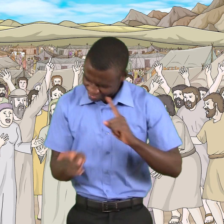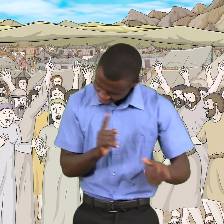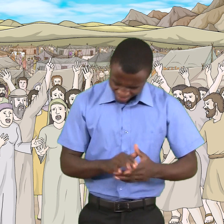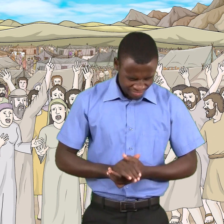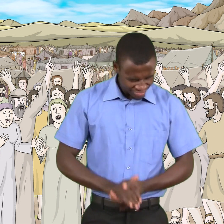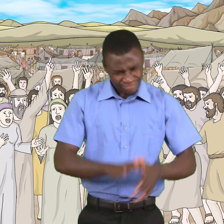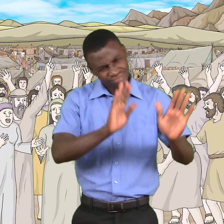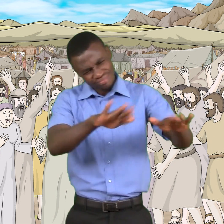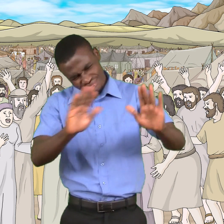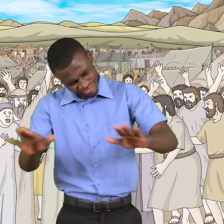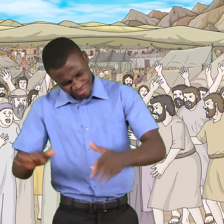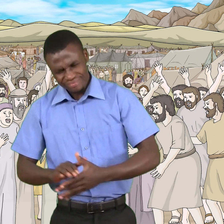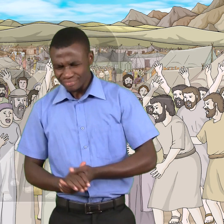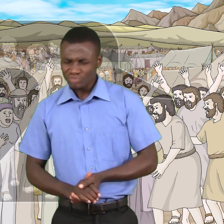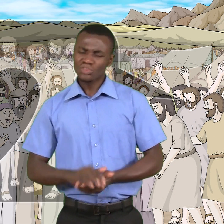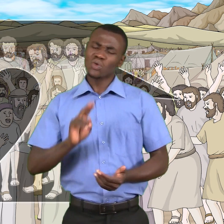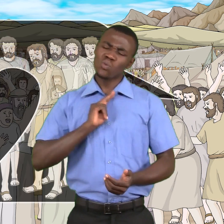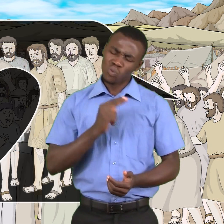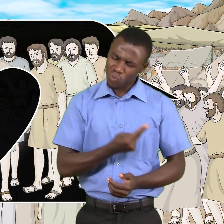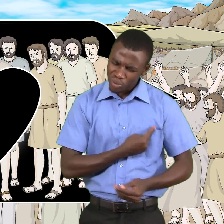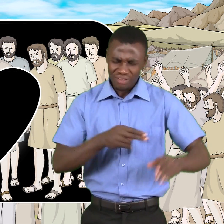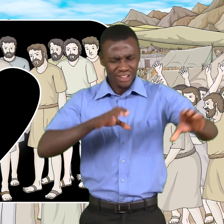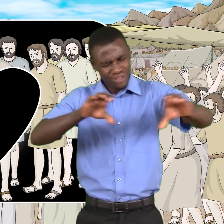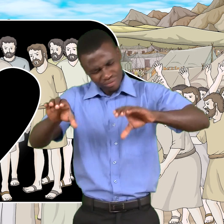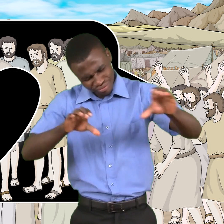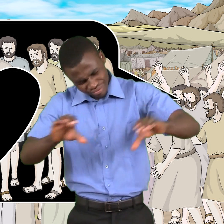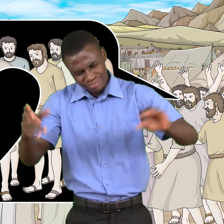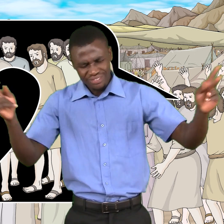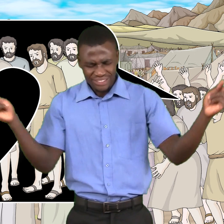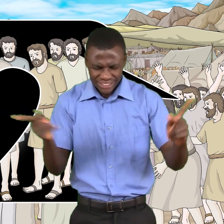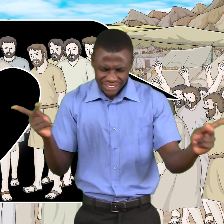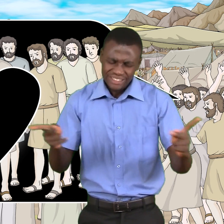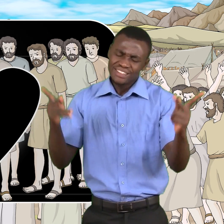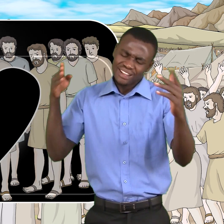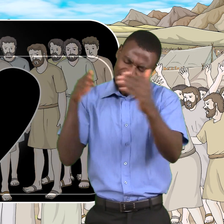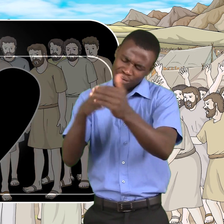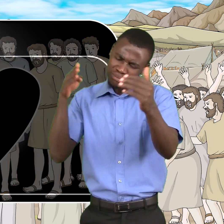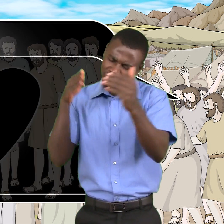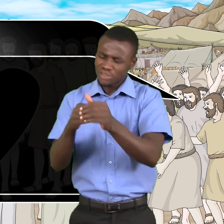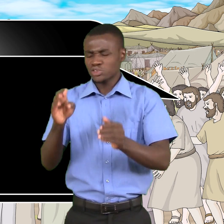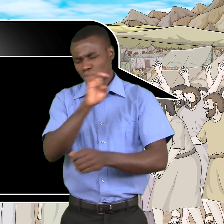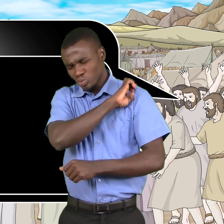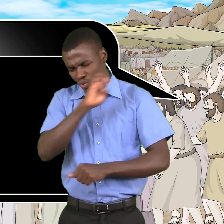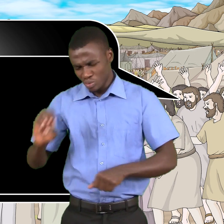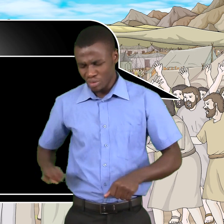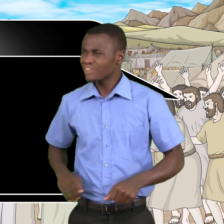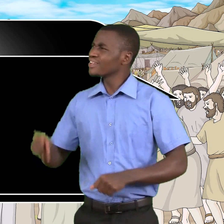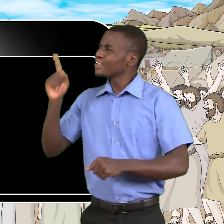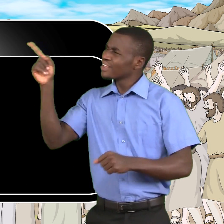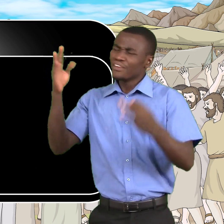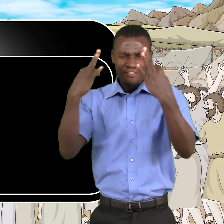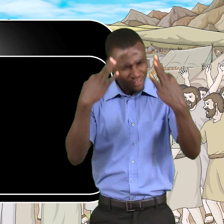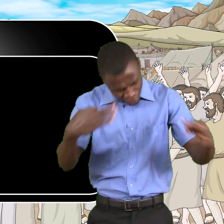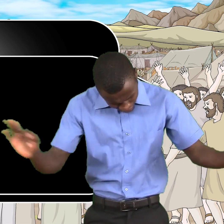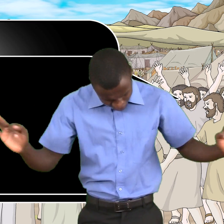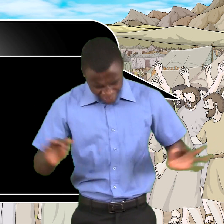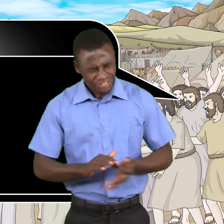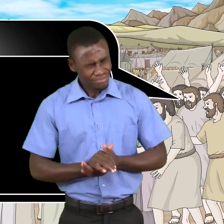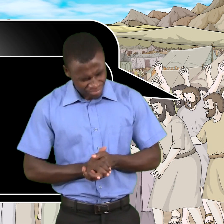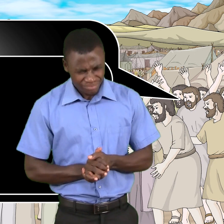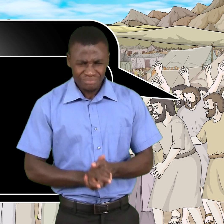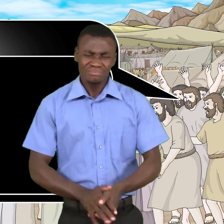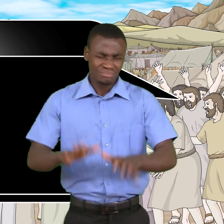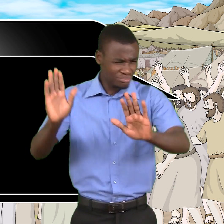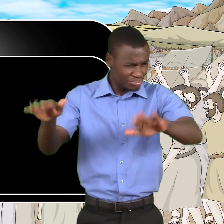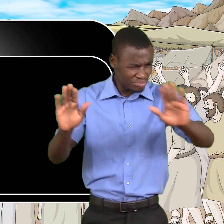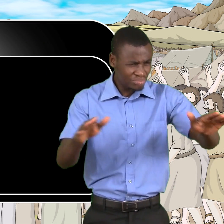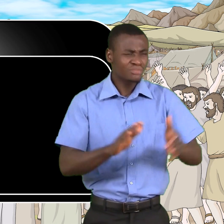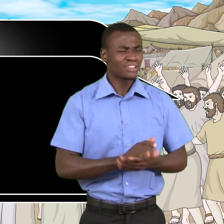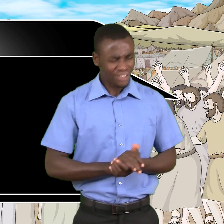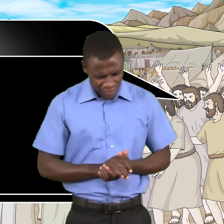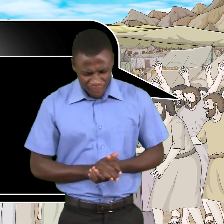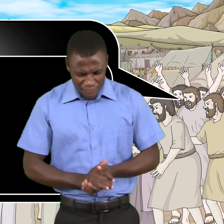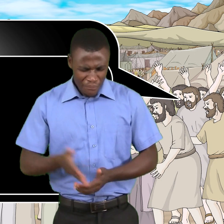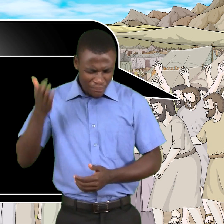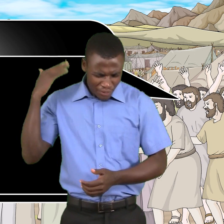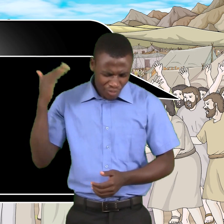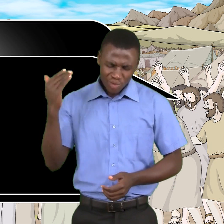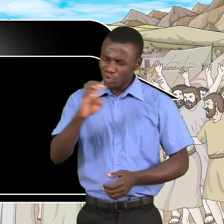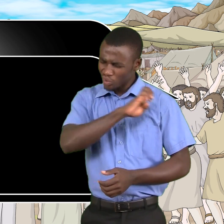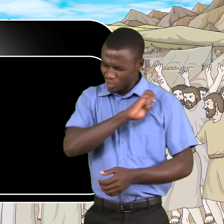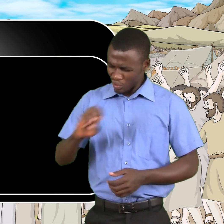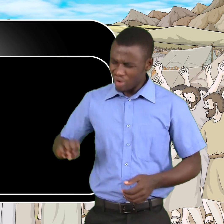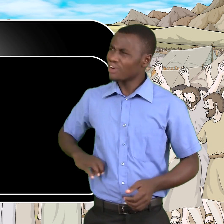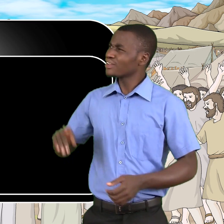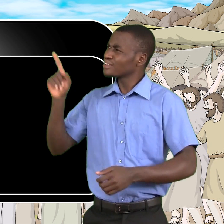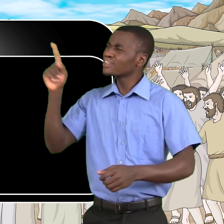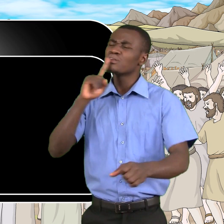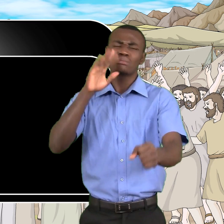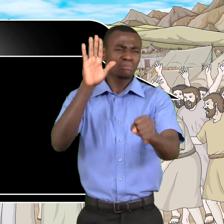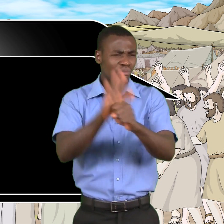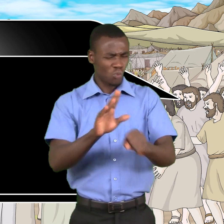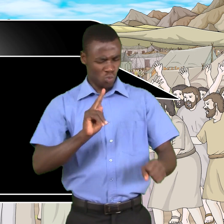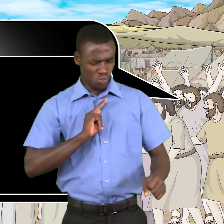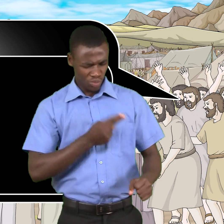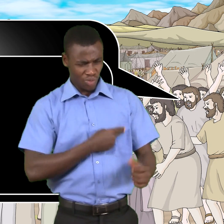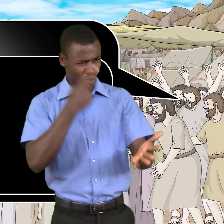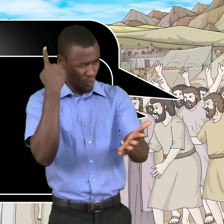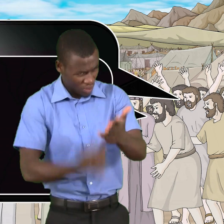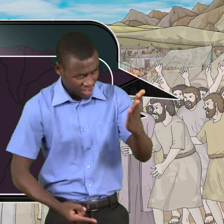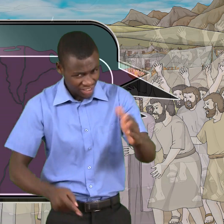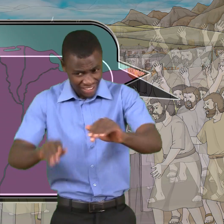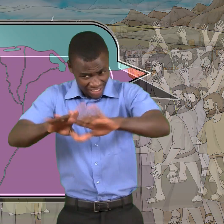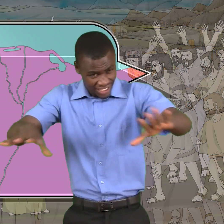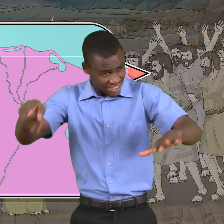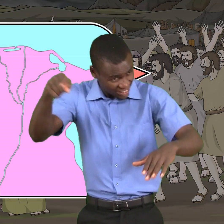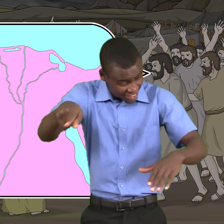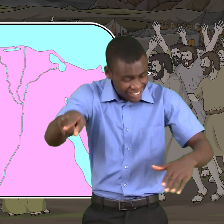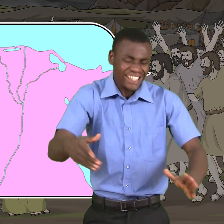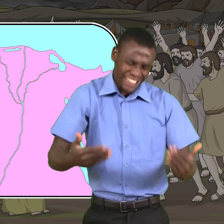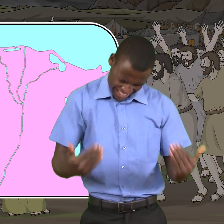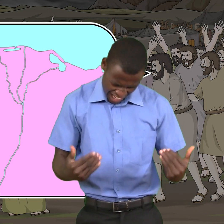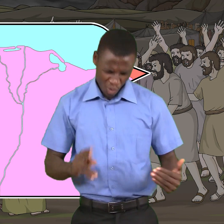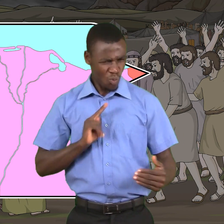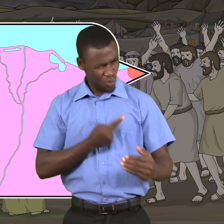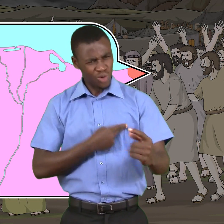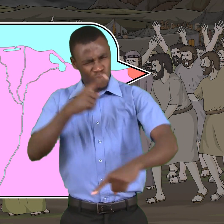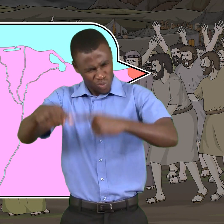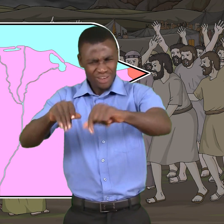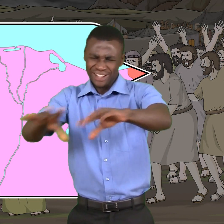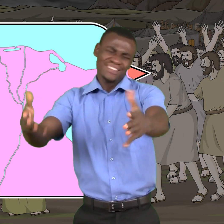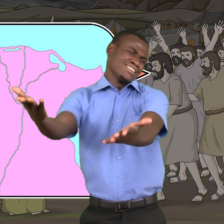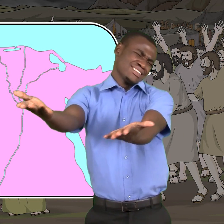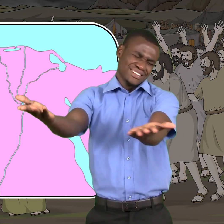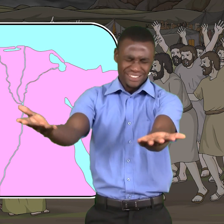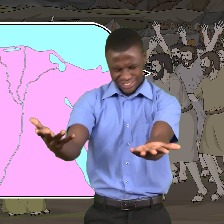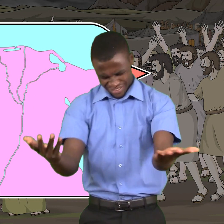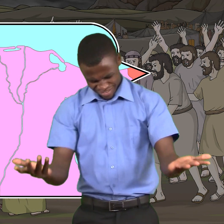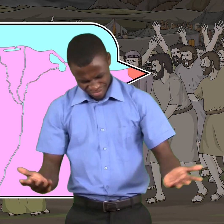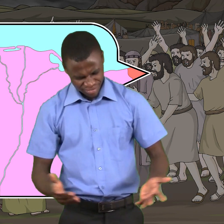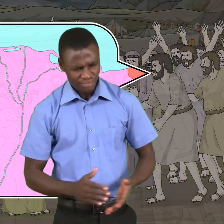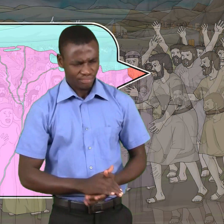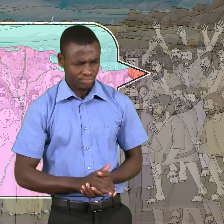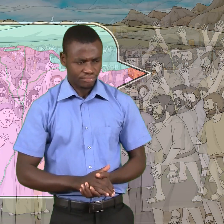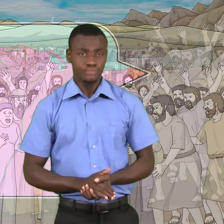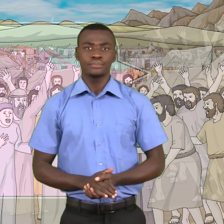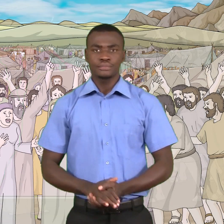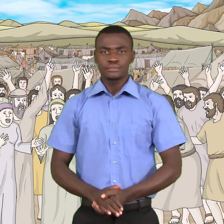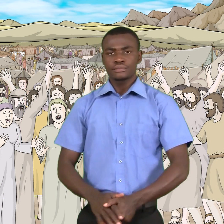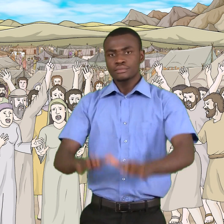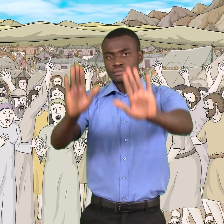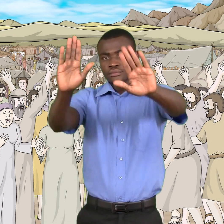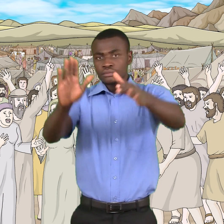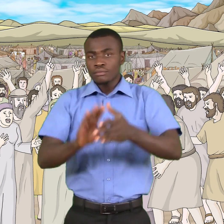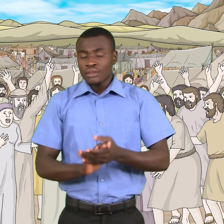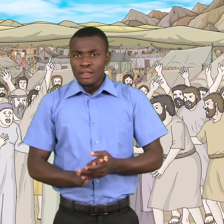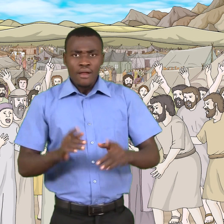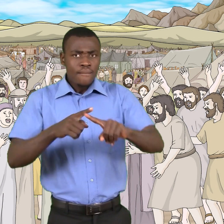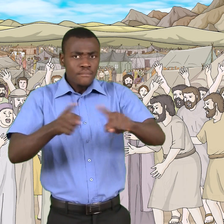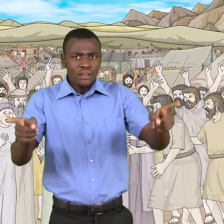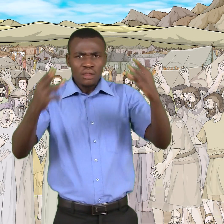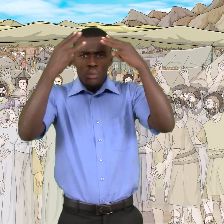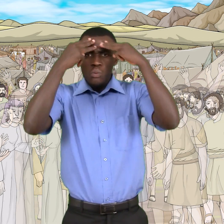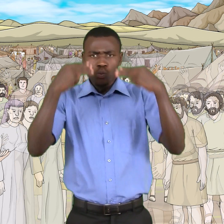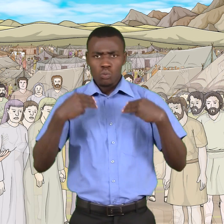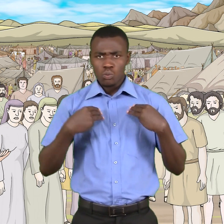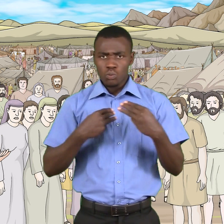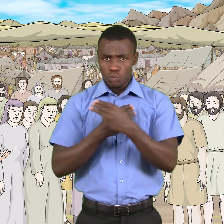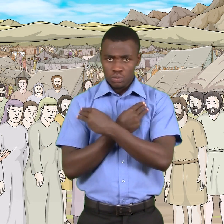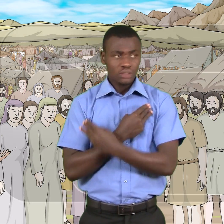“We have indeed sinned,” they said, “but we will go to the place the LORD has promised.”